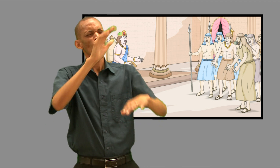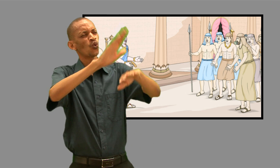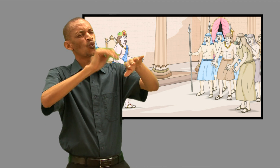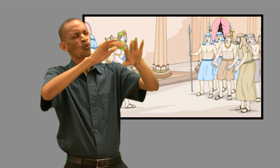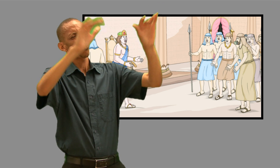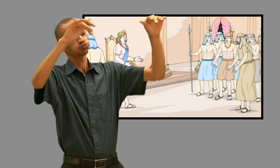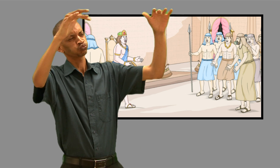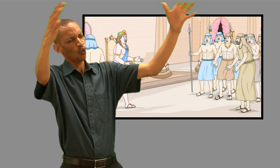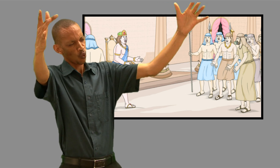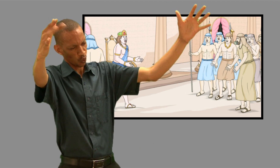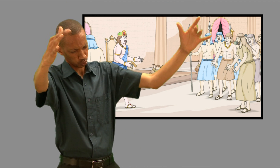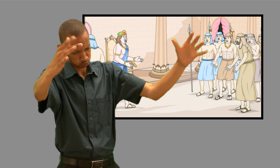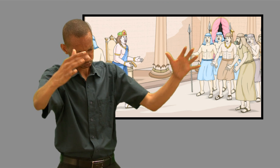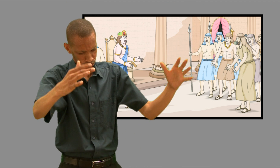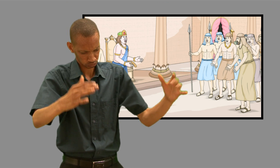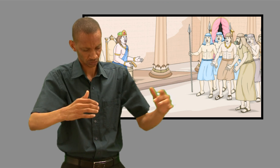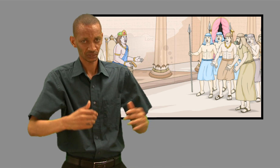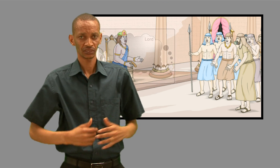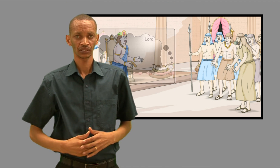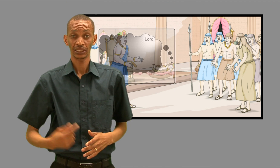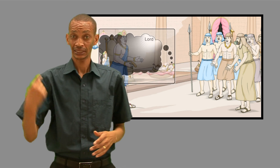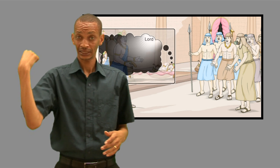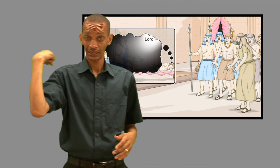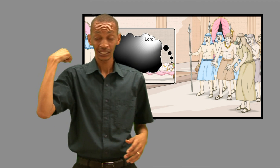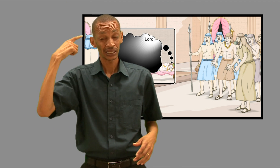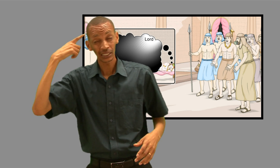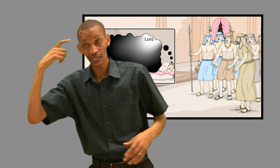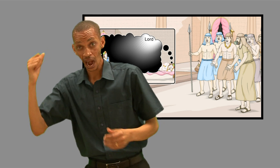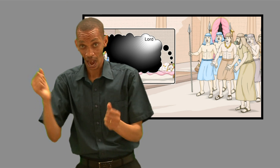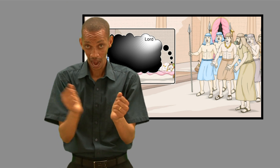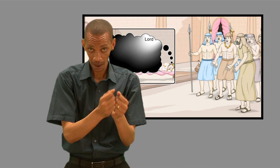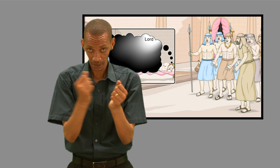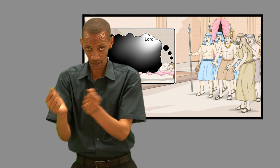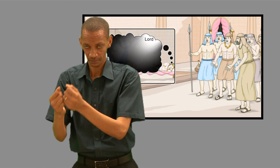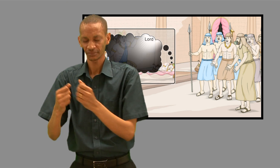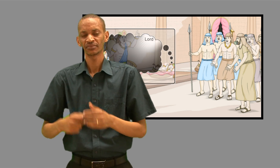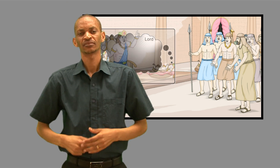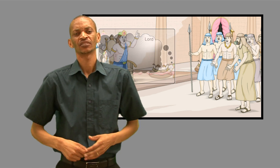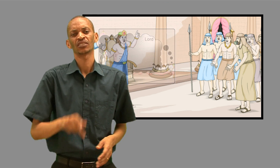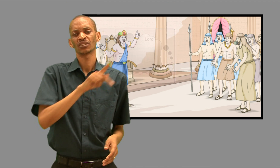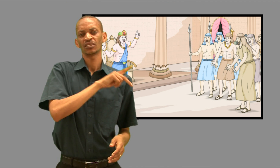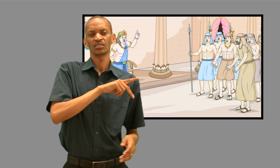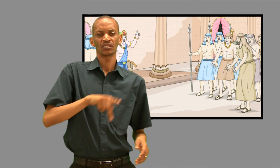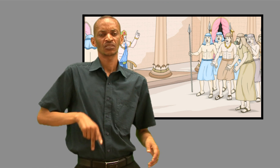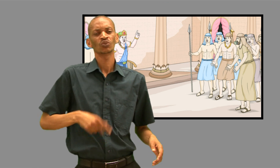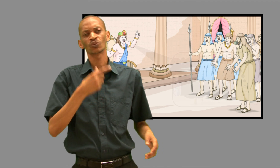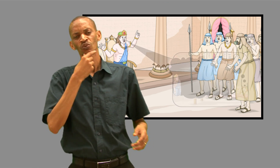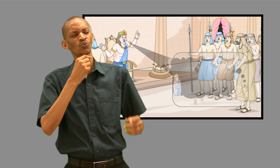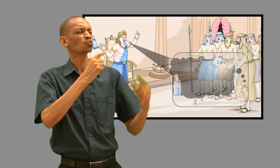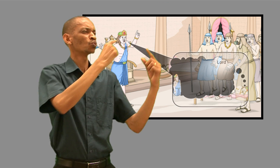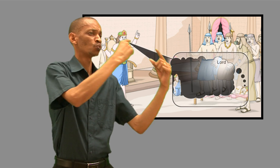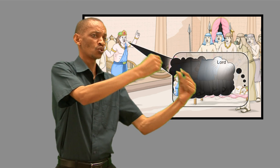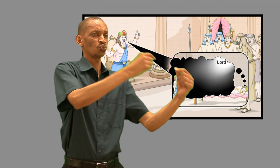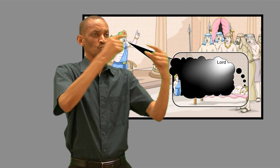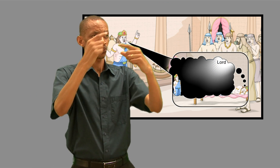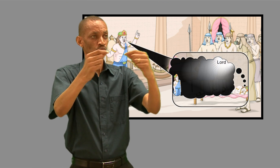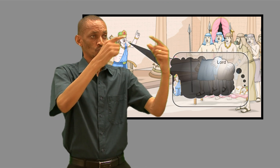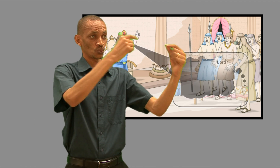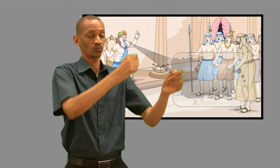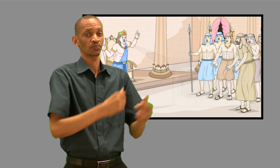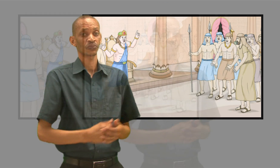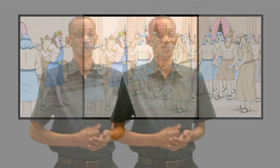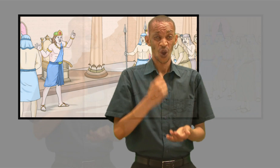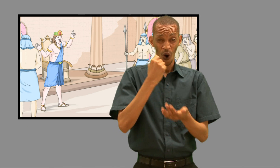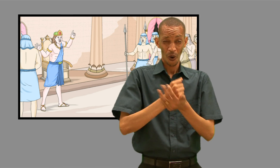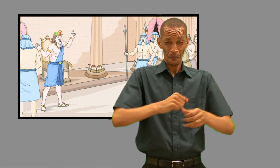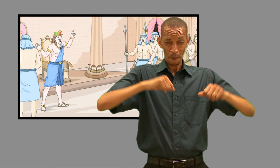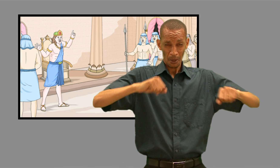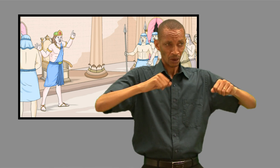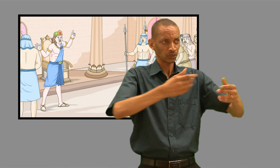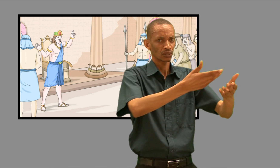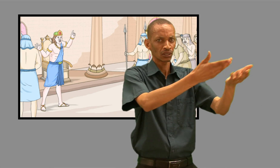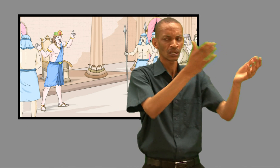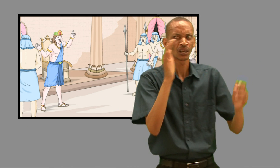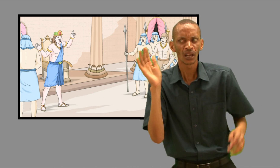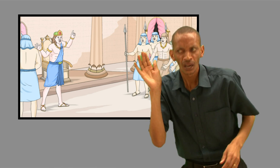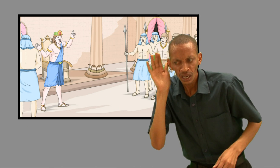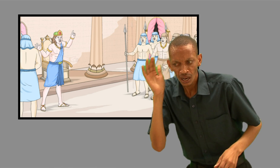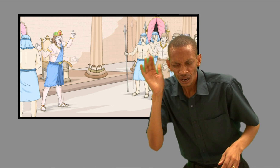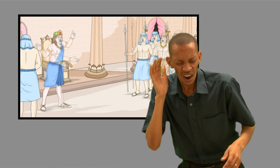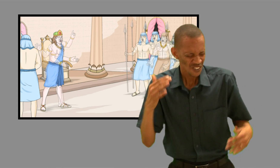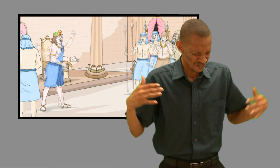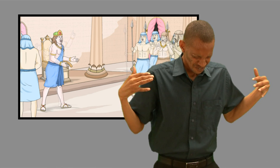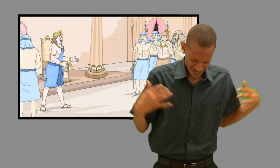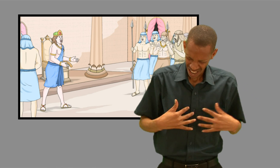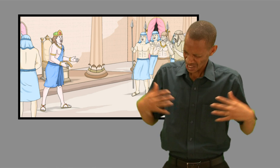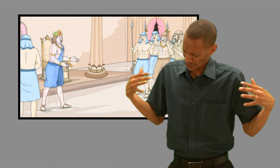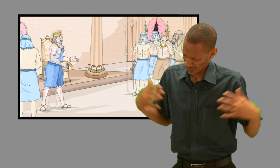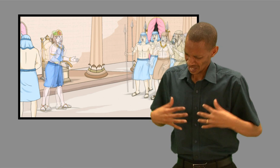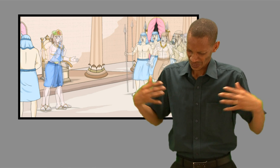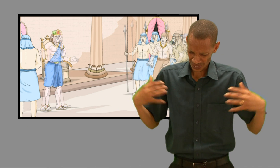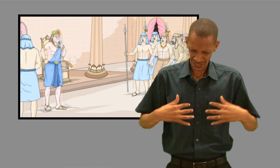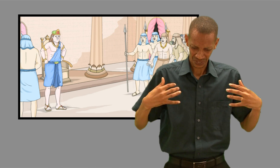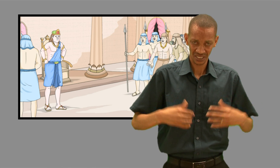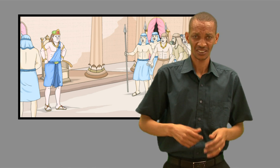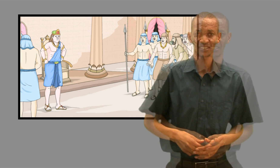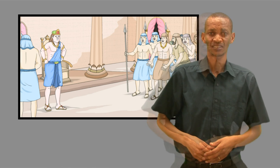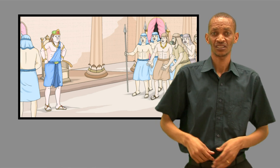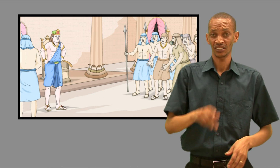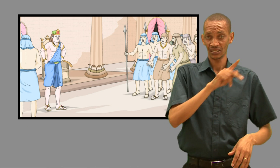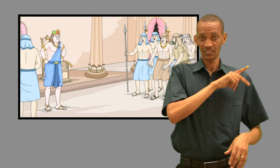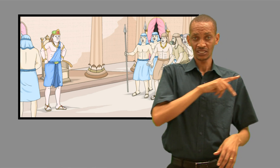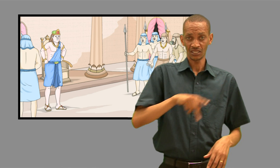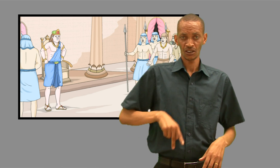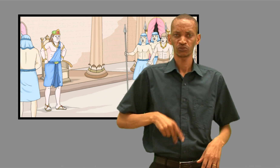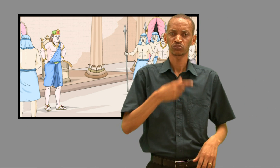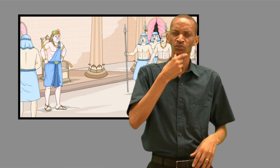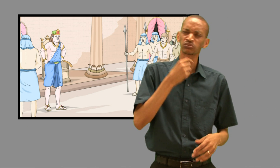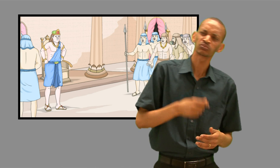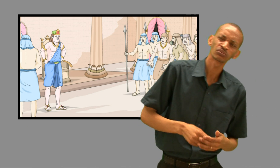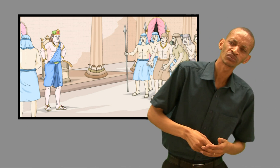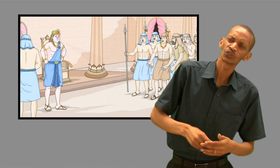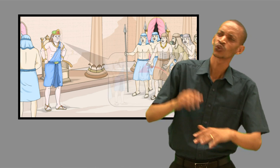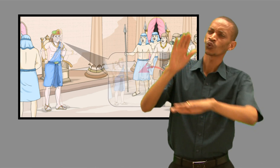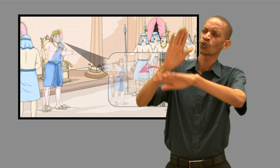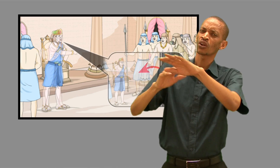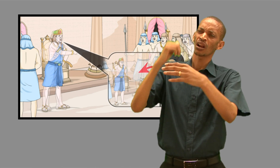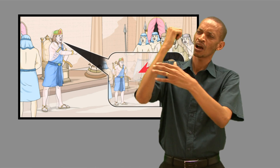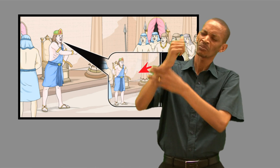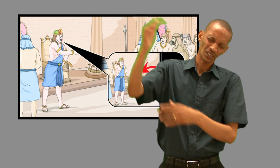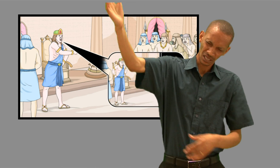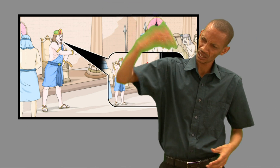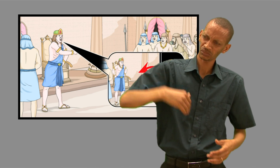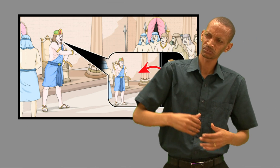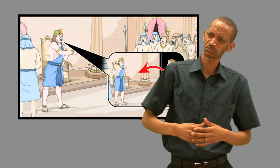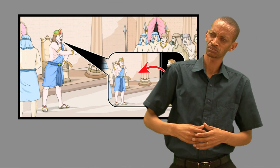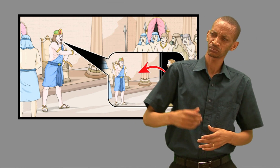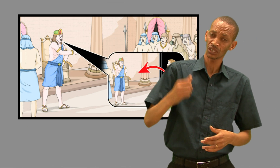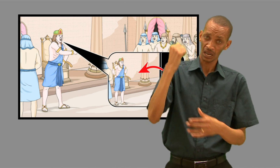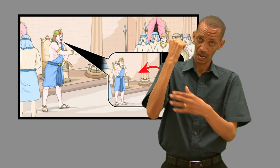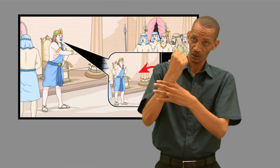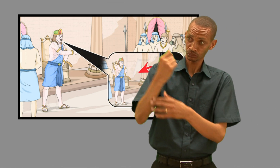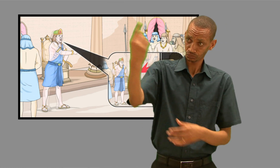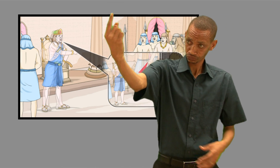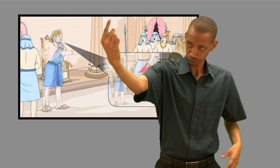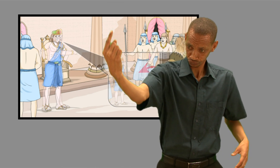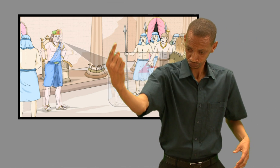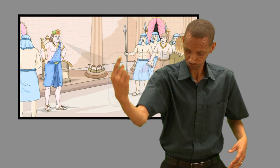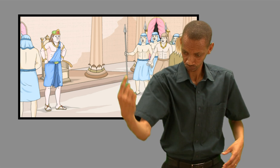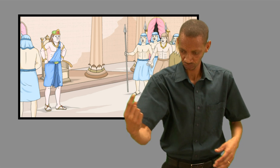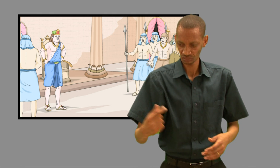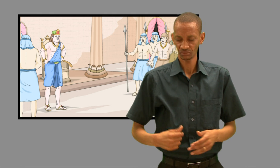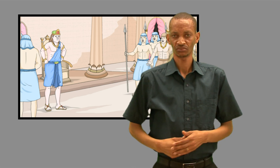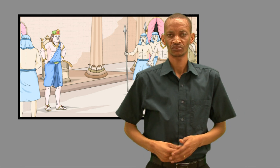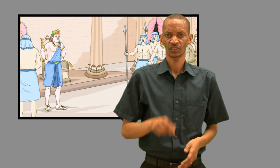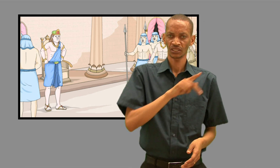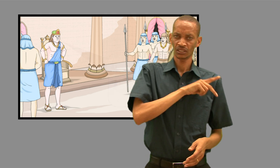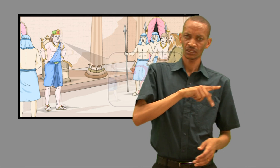and when he described to them all that had happened, the men were terrified. Then Abimelech called Abraham and asked, “What have you done to us?